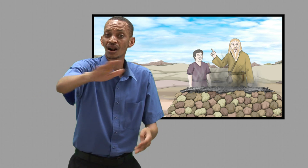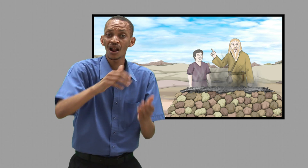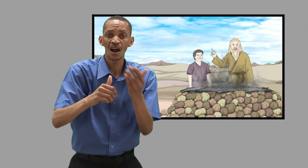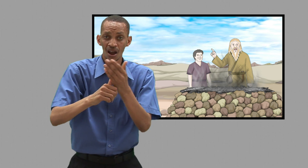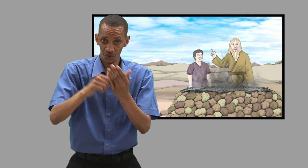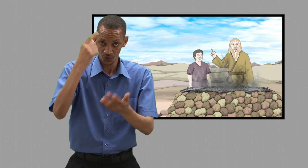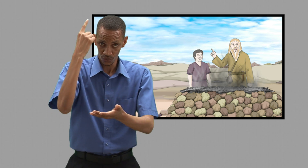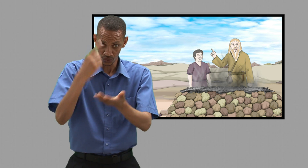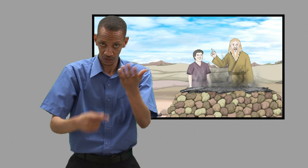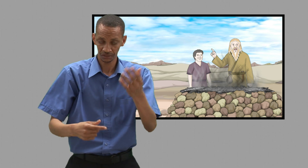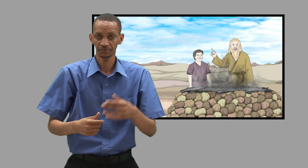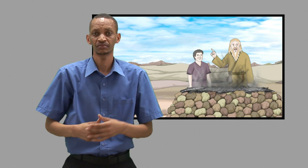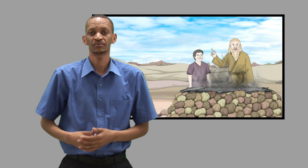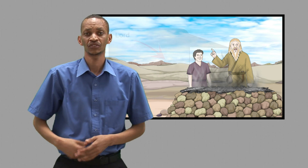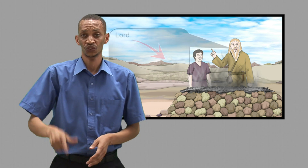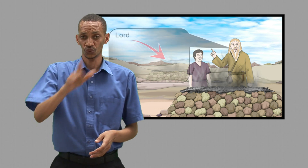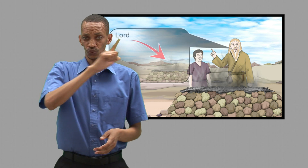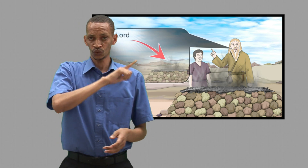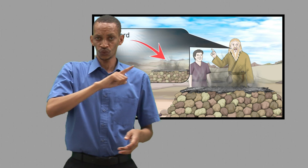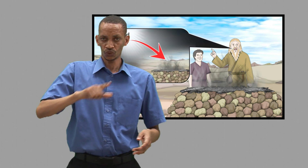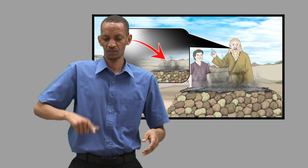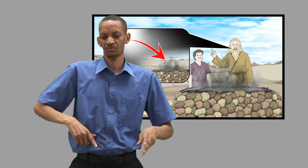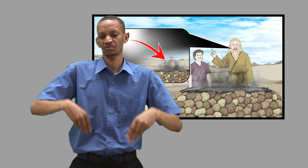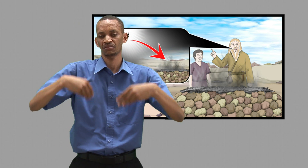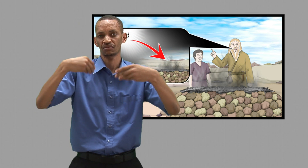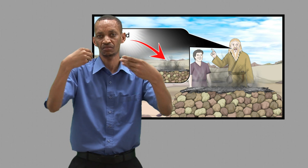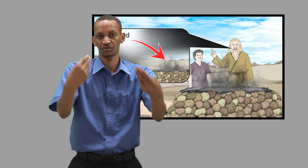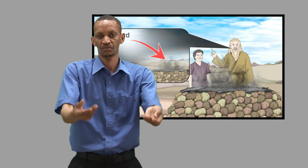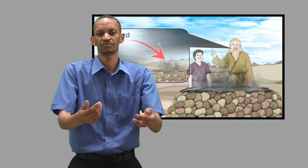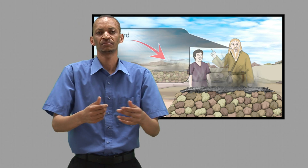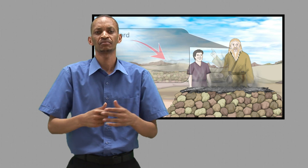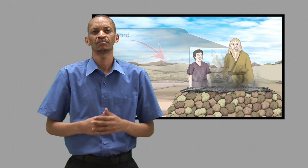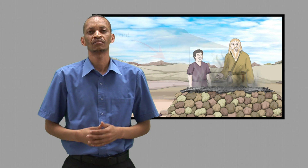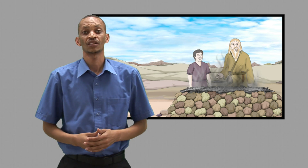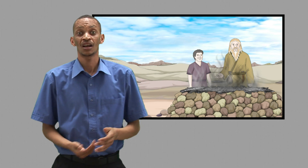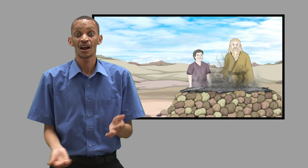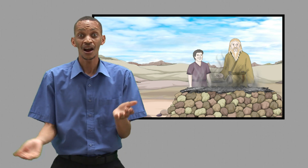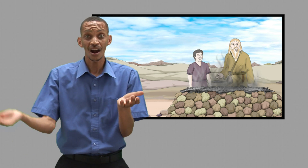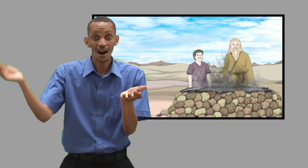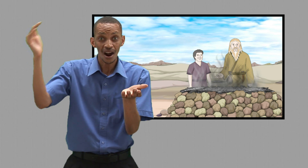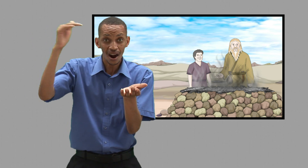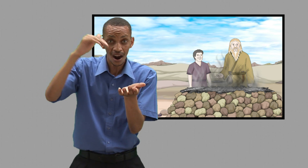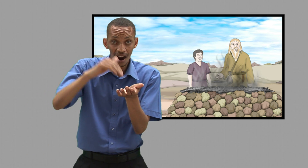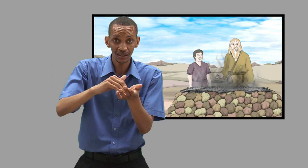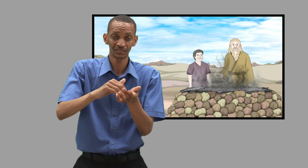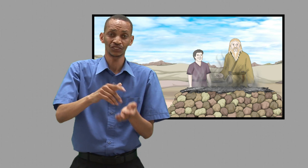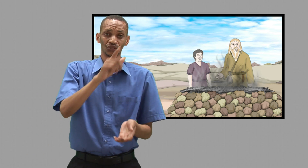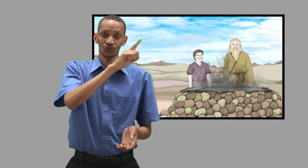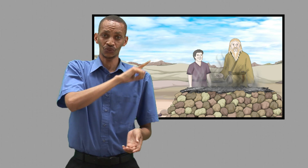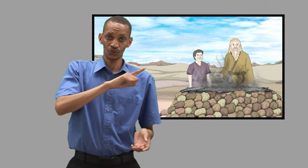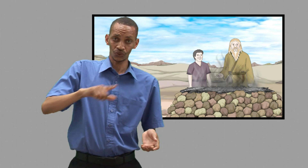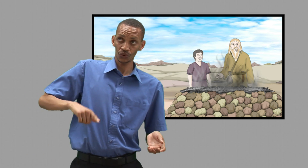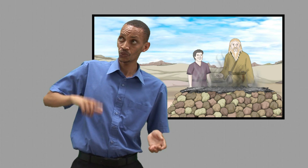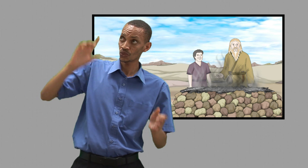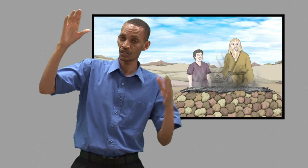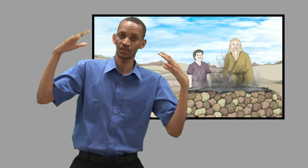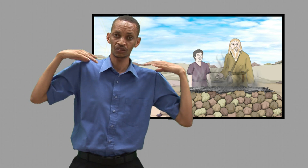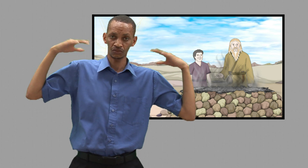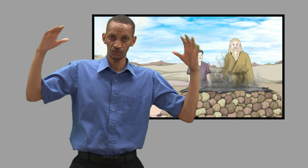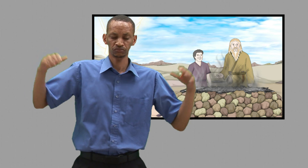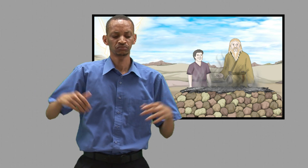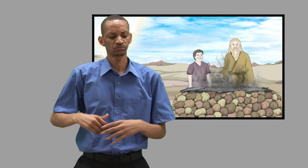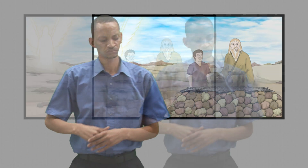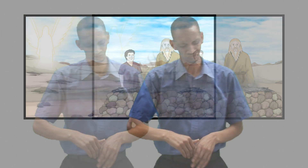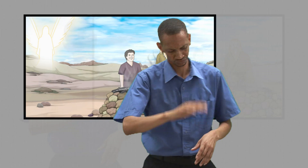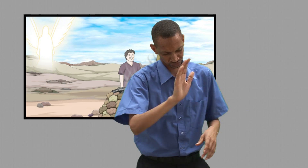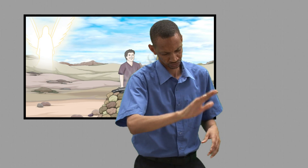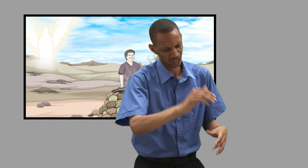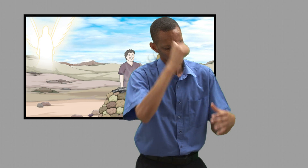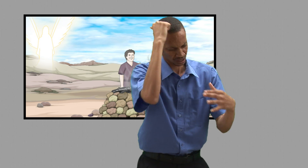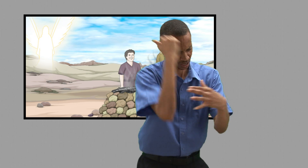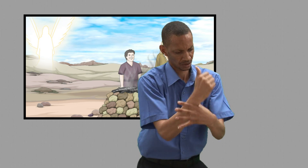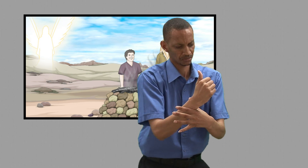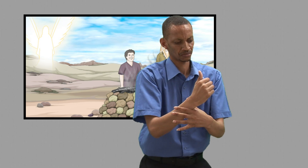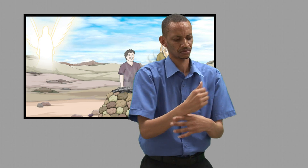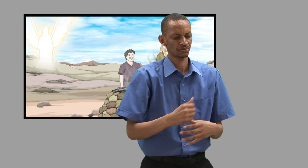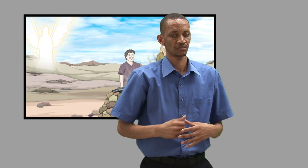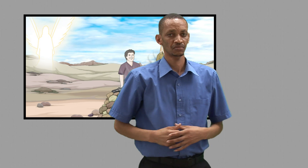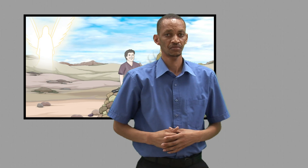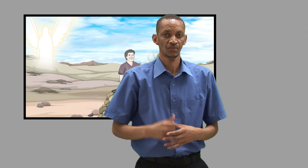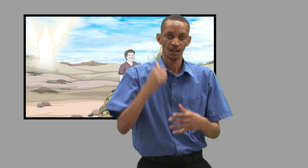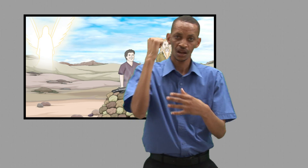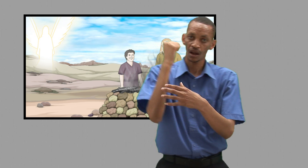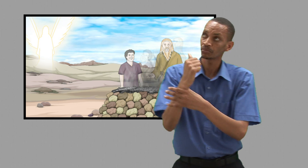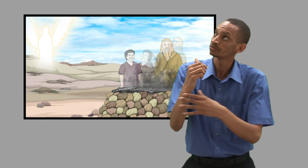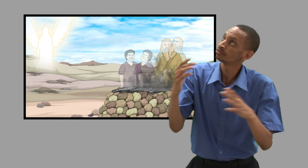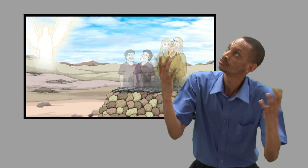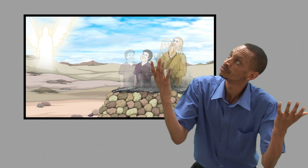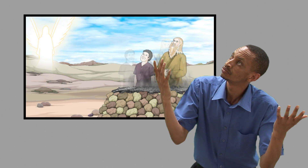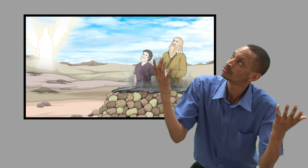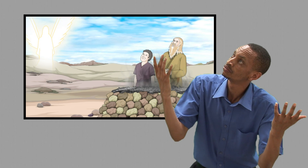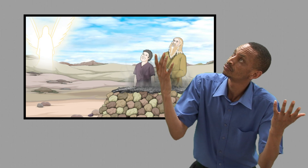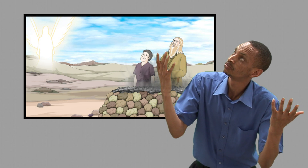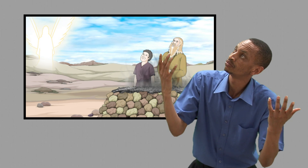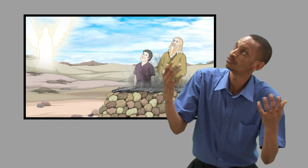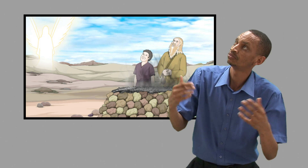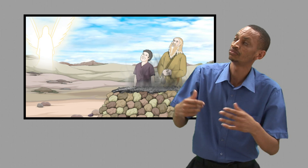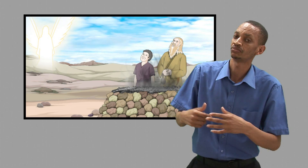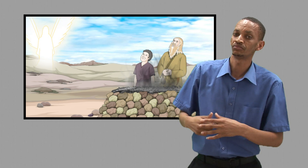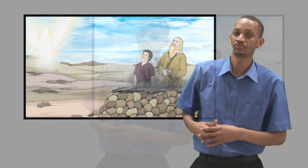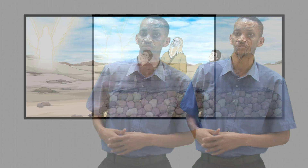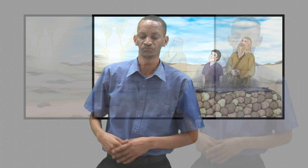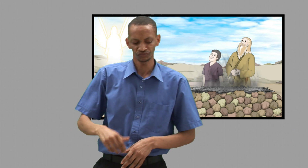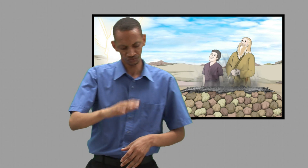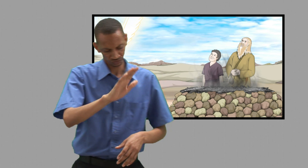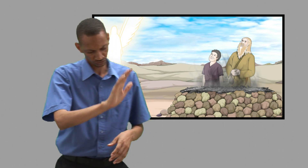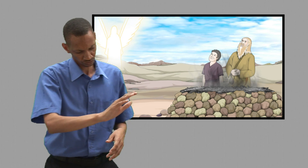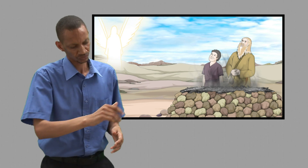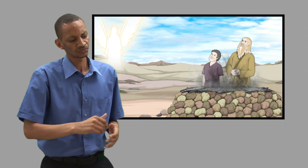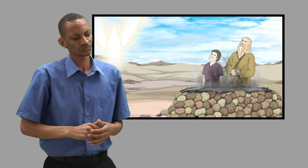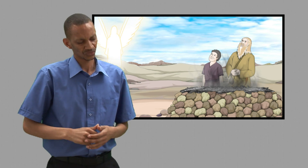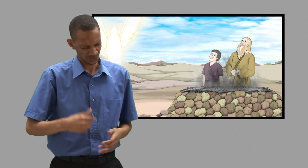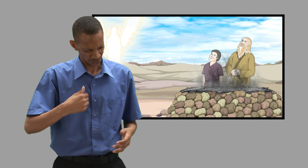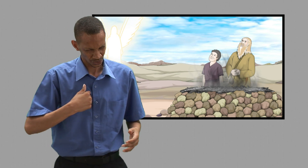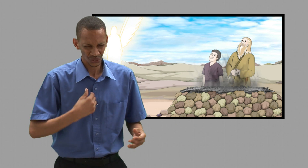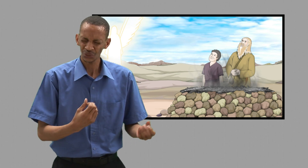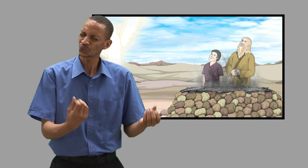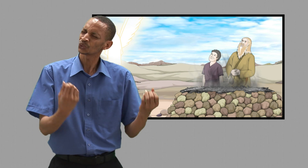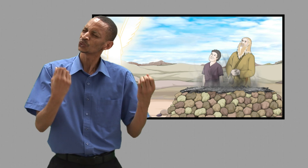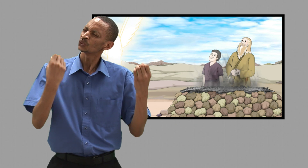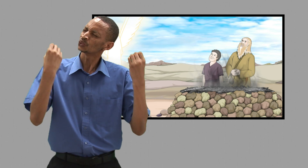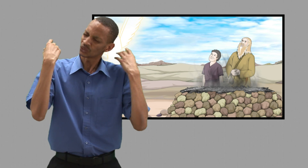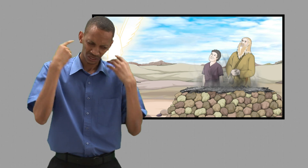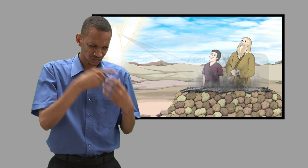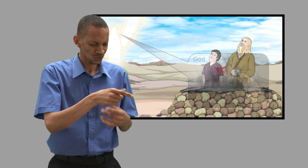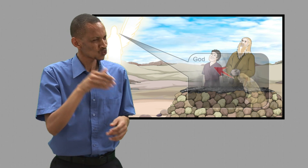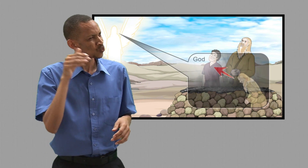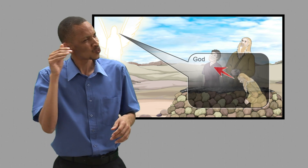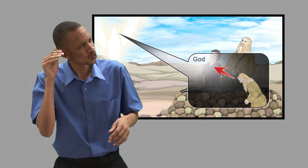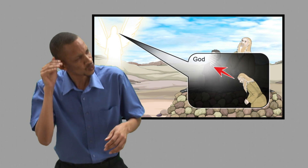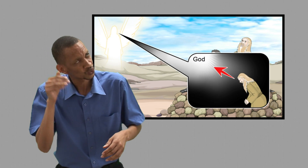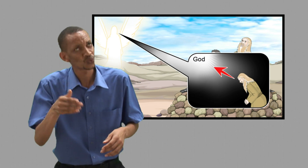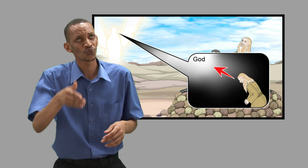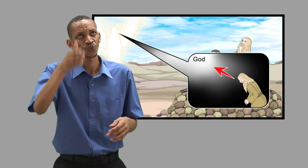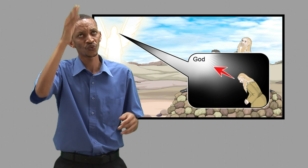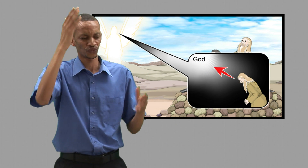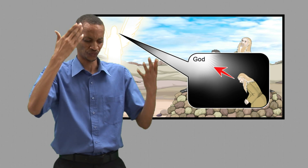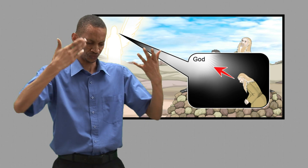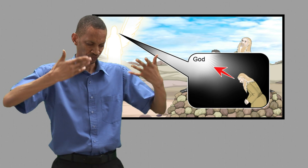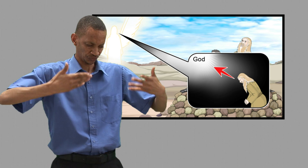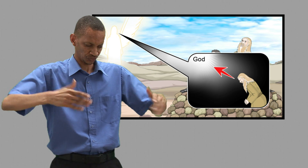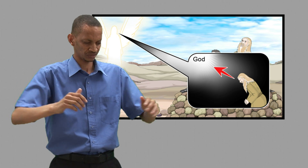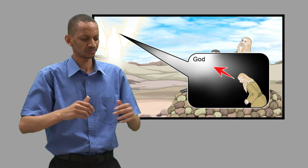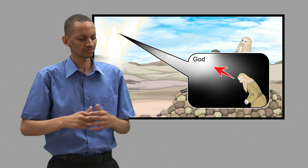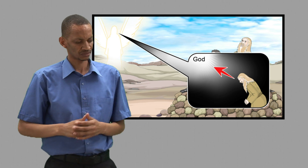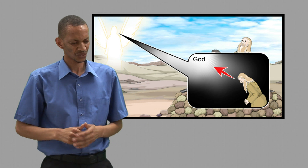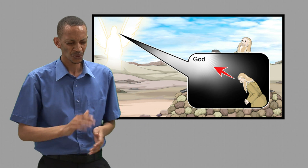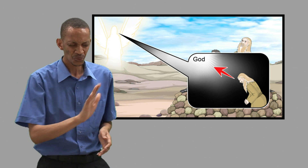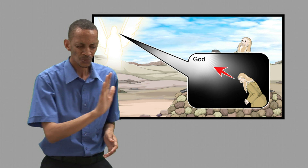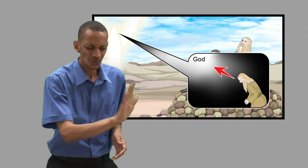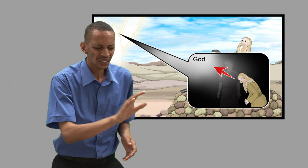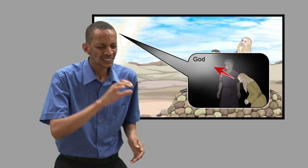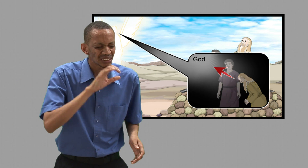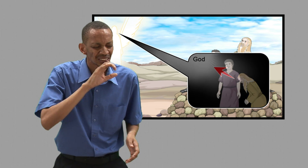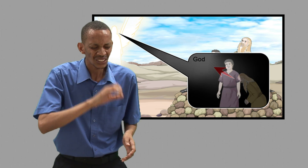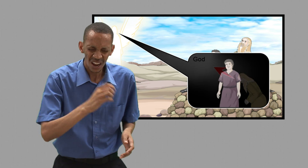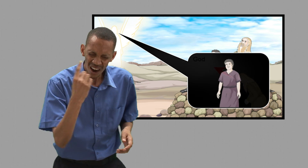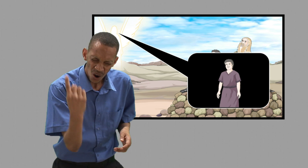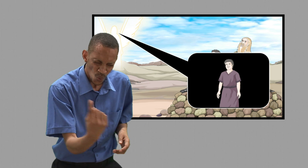So to this day it is said, “On the mountain of the LORD it will be provided.”